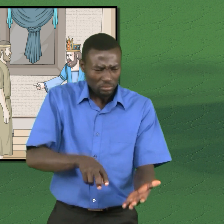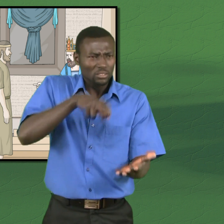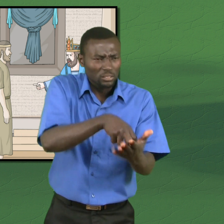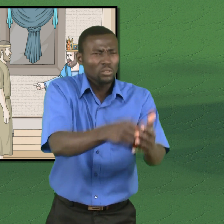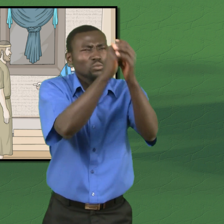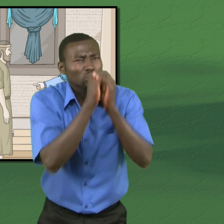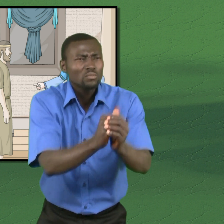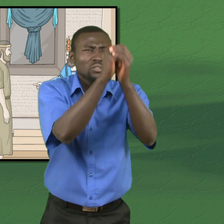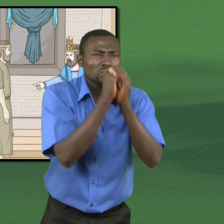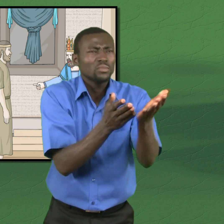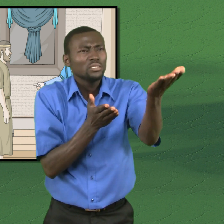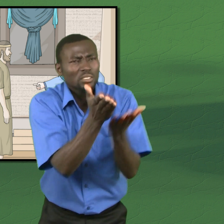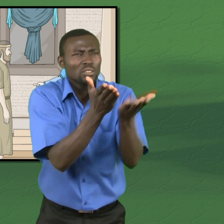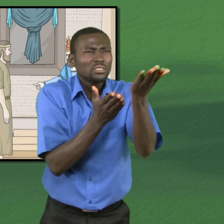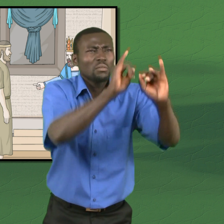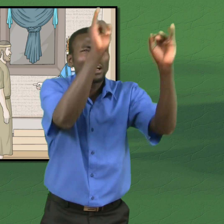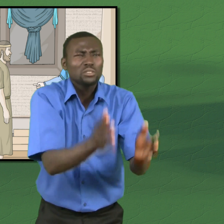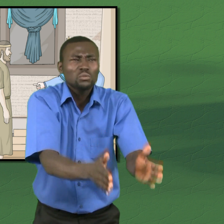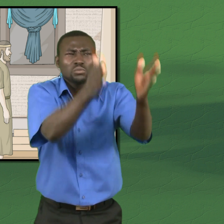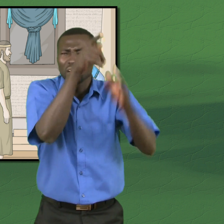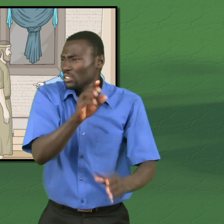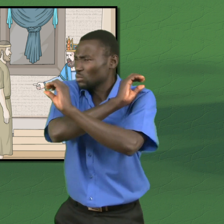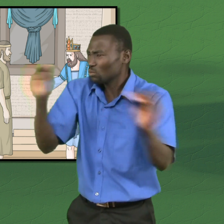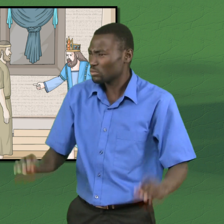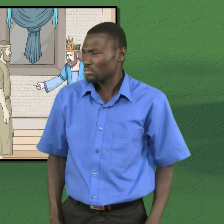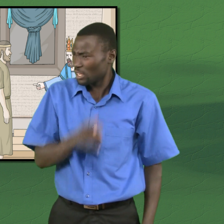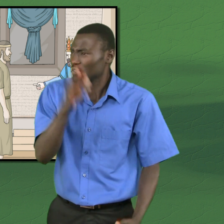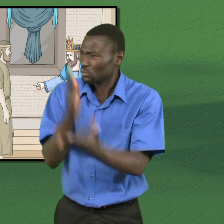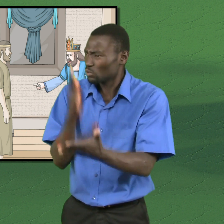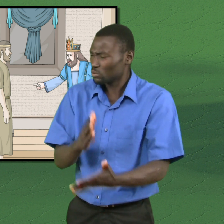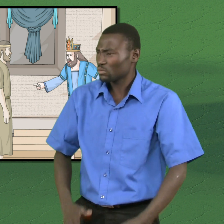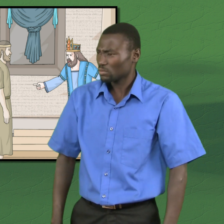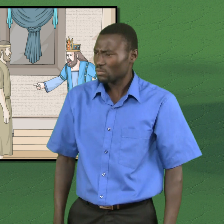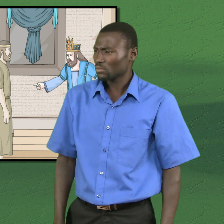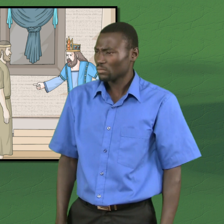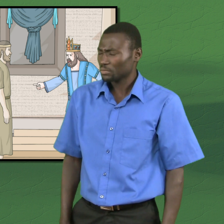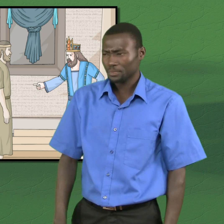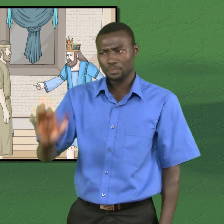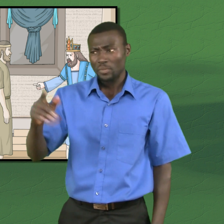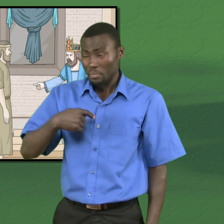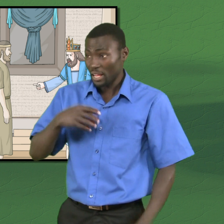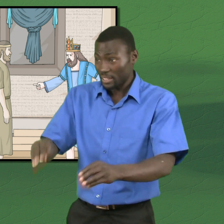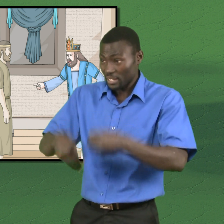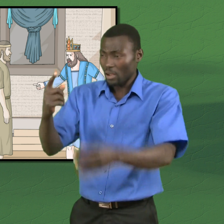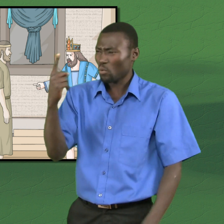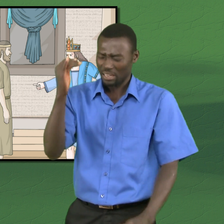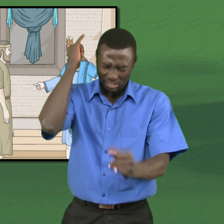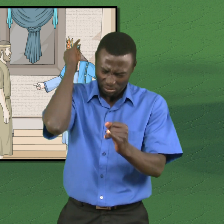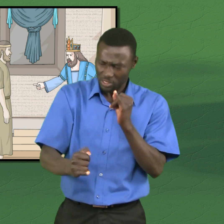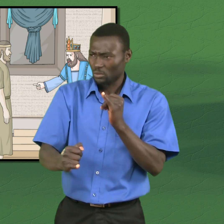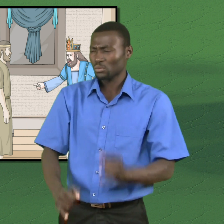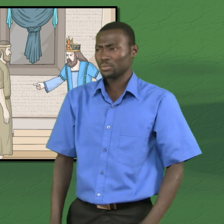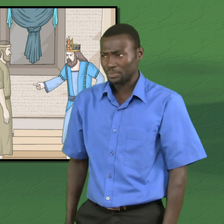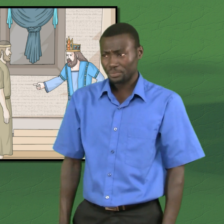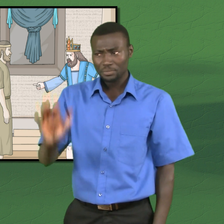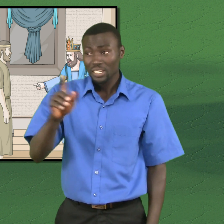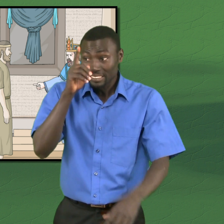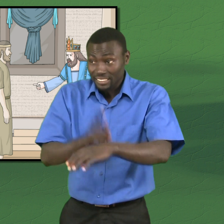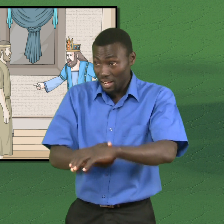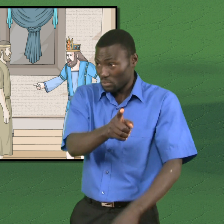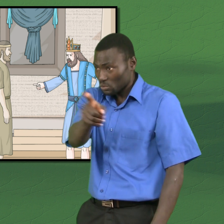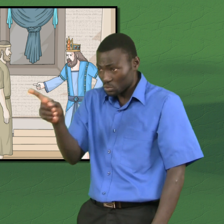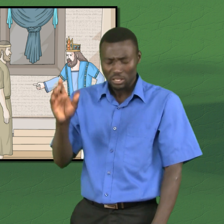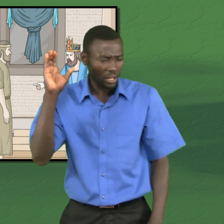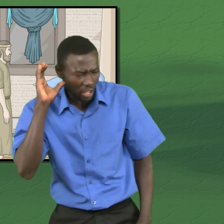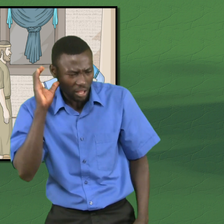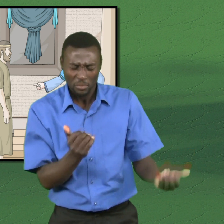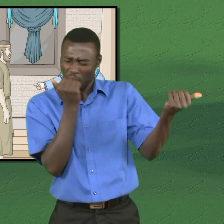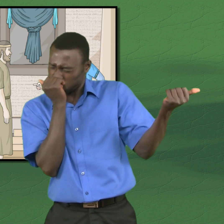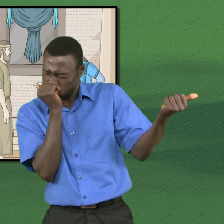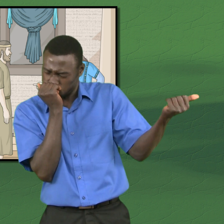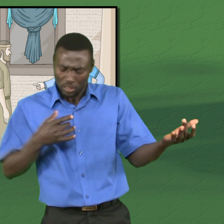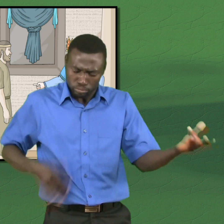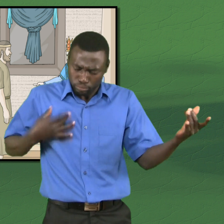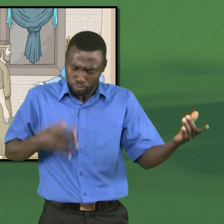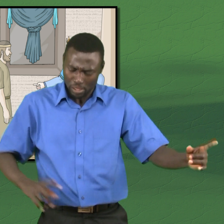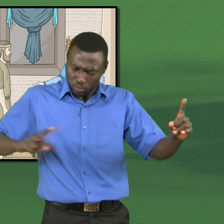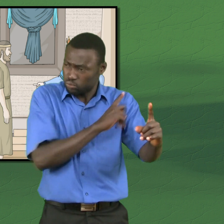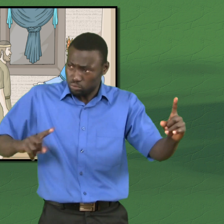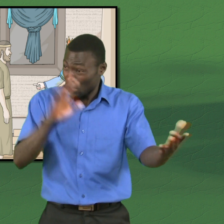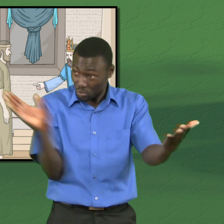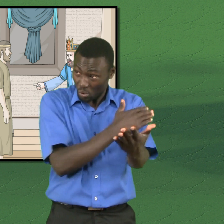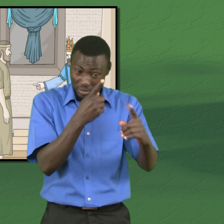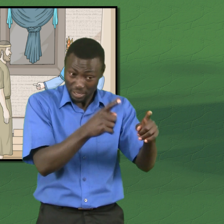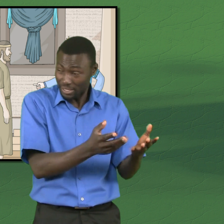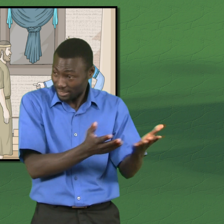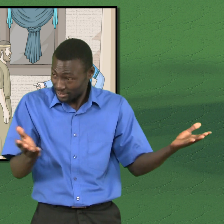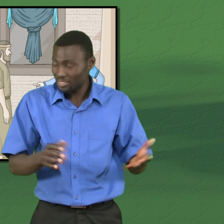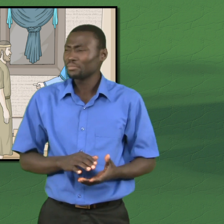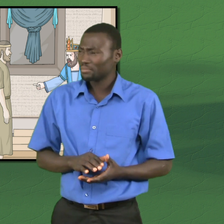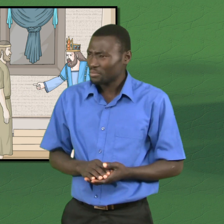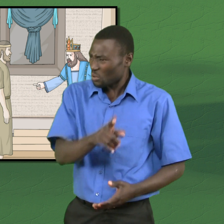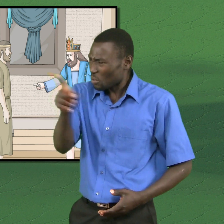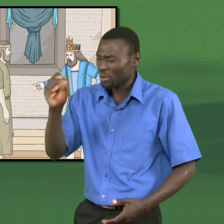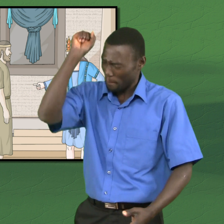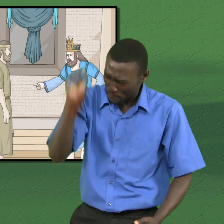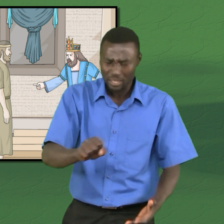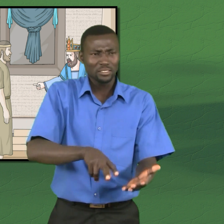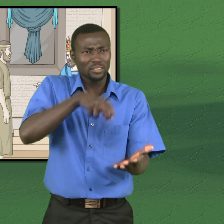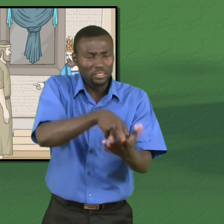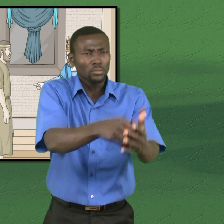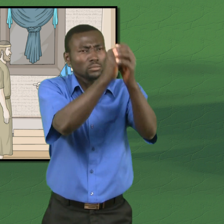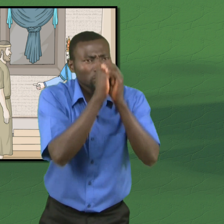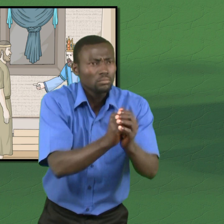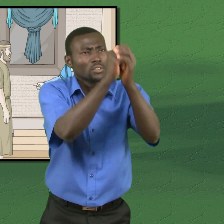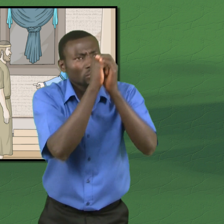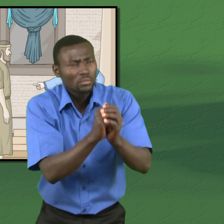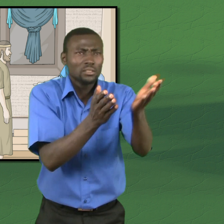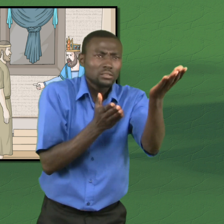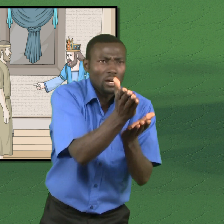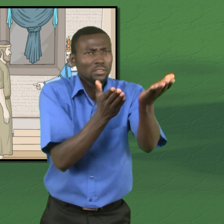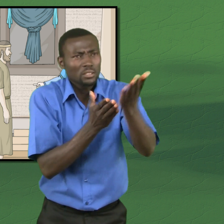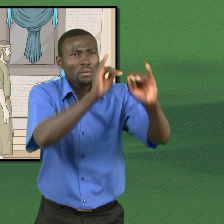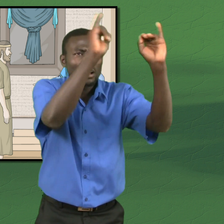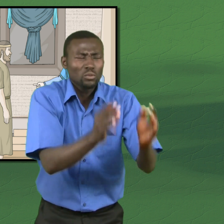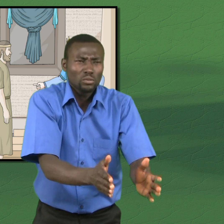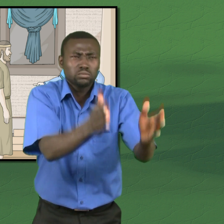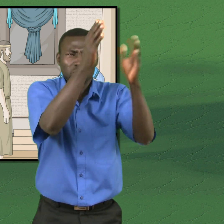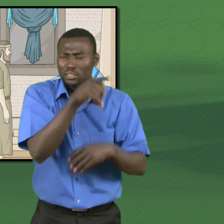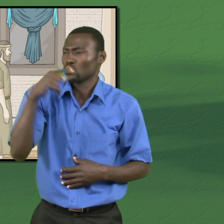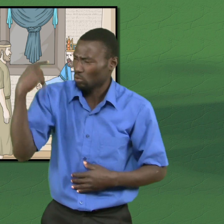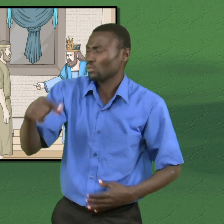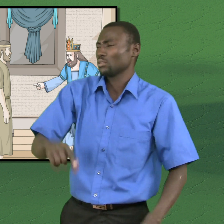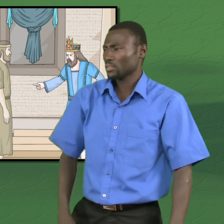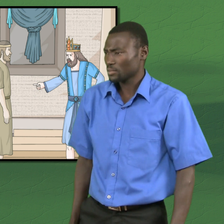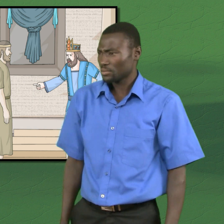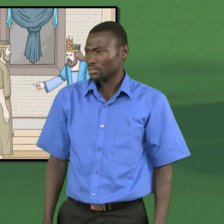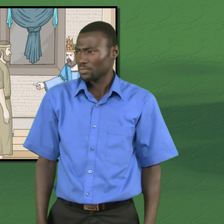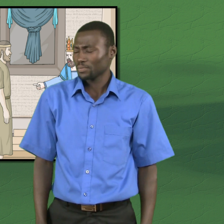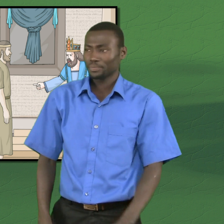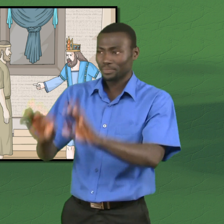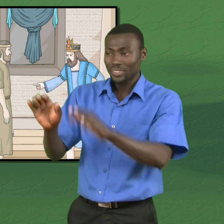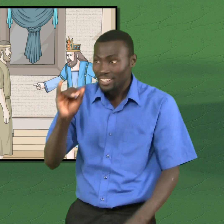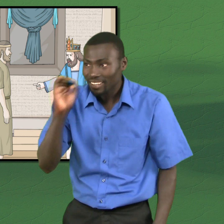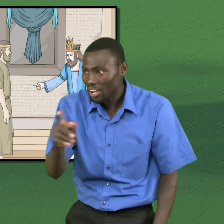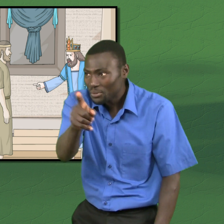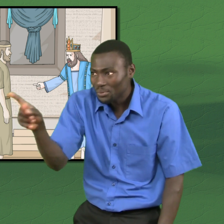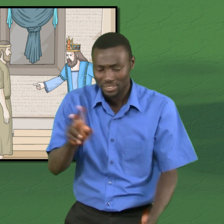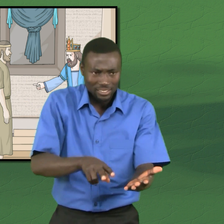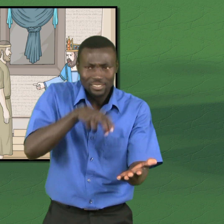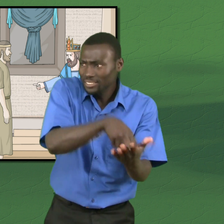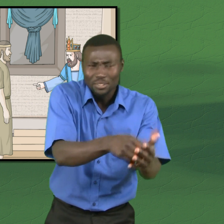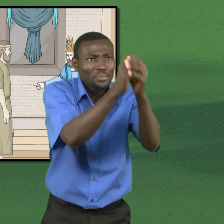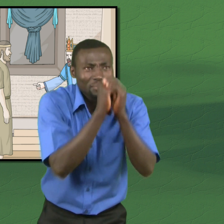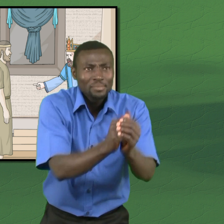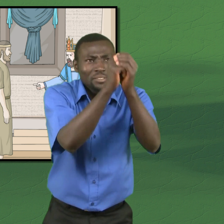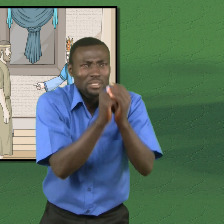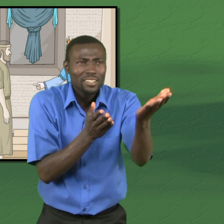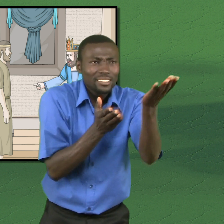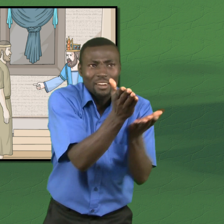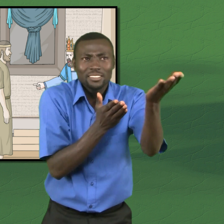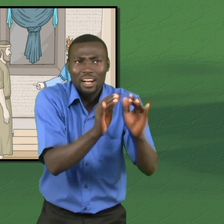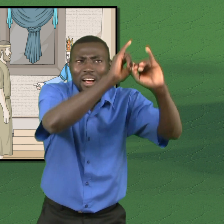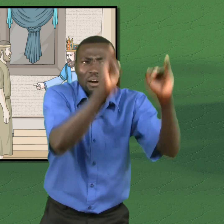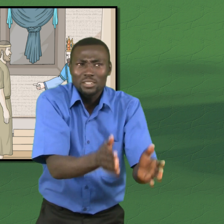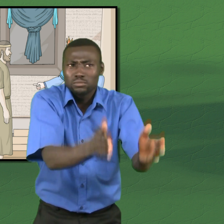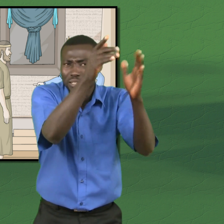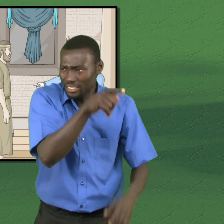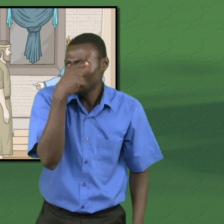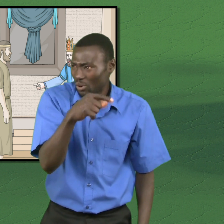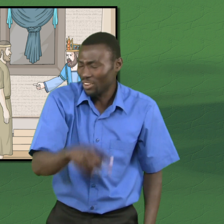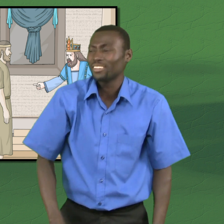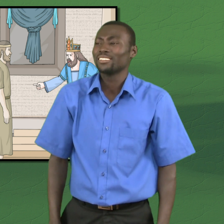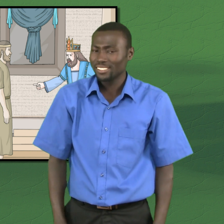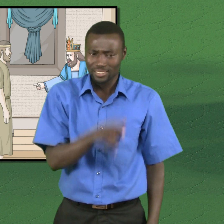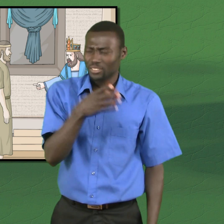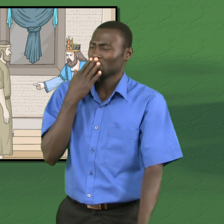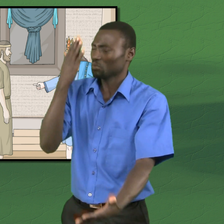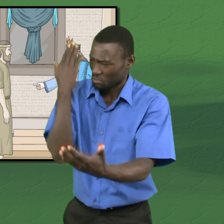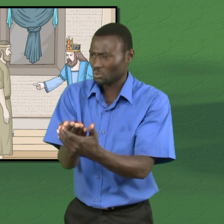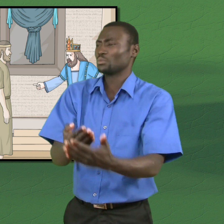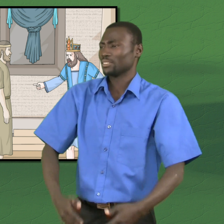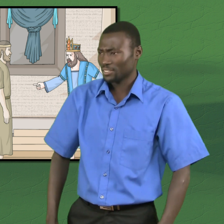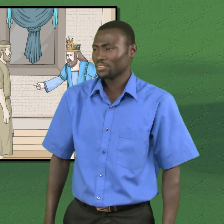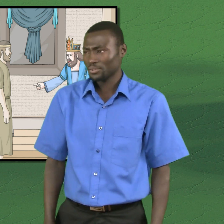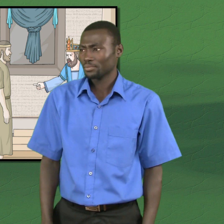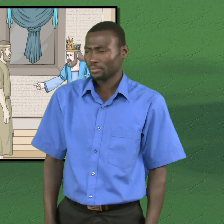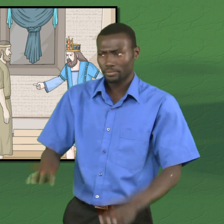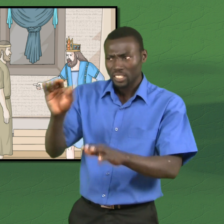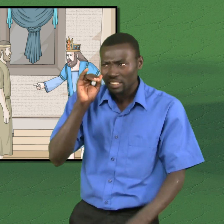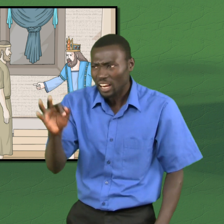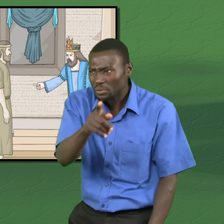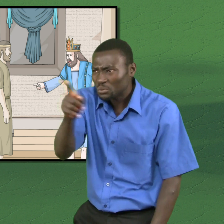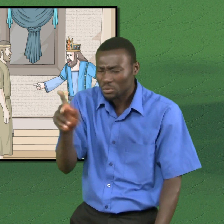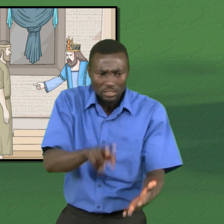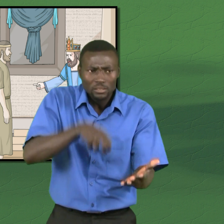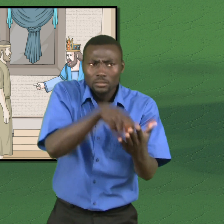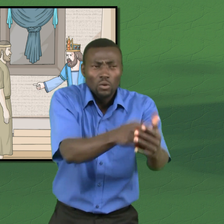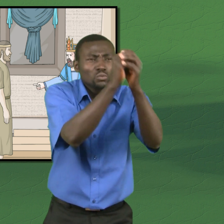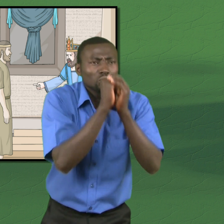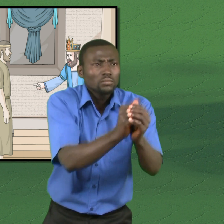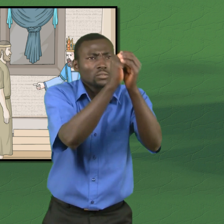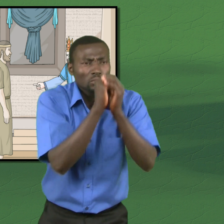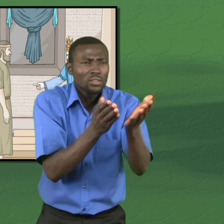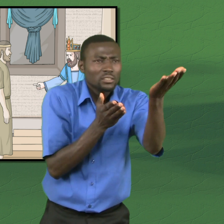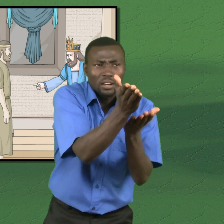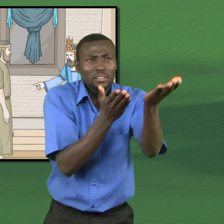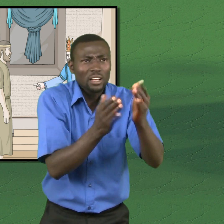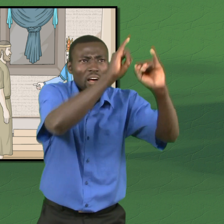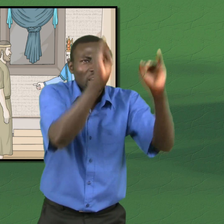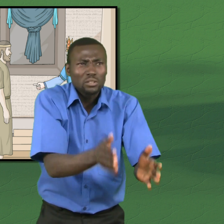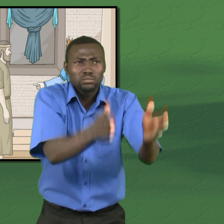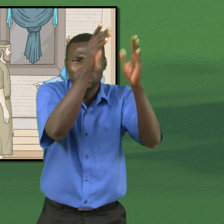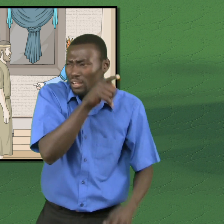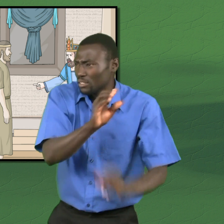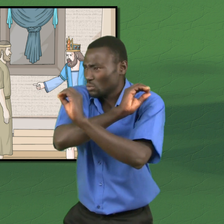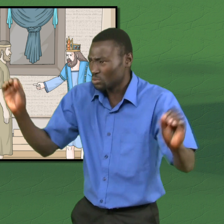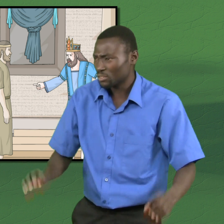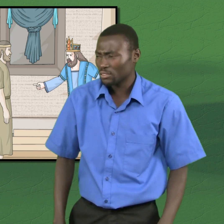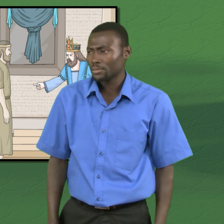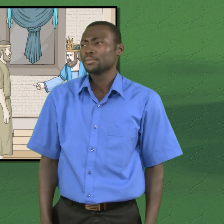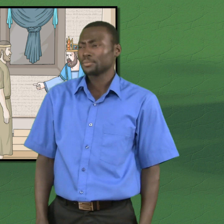Now, if you are ready, as soon as you hear the sound of the horn, flute, zither, lyre, harp, pipes, and all kinds of music, you must fall down and worship the statue I have made. But if you refuse to worship, you will be thrown at once into the blazing fiery furnace.